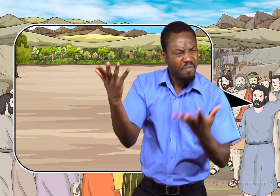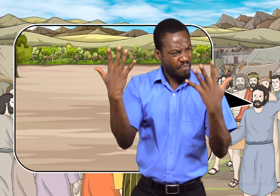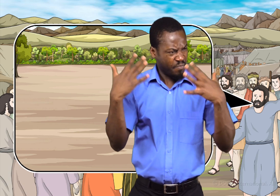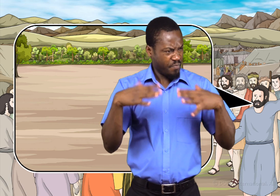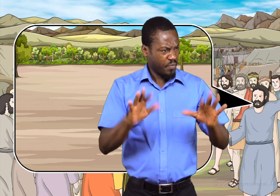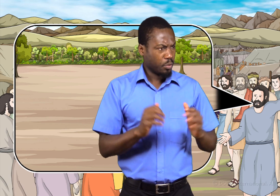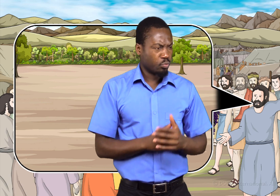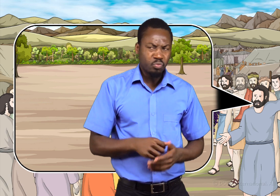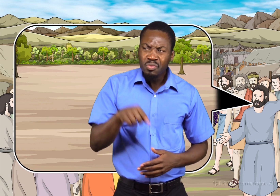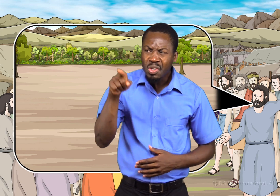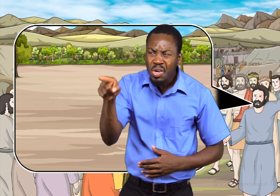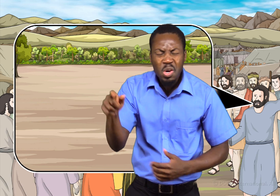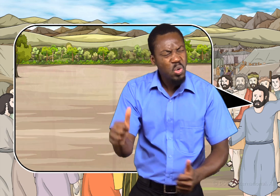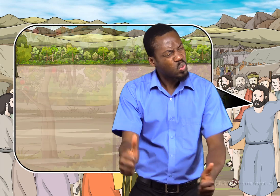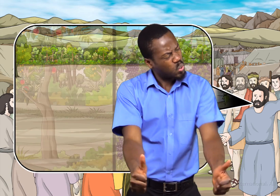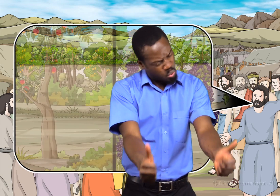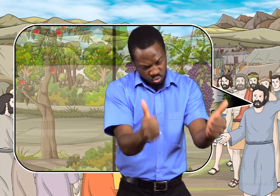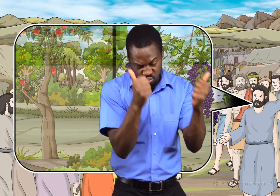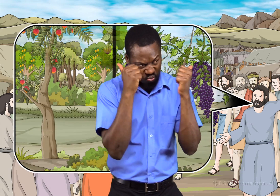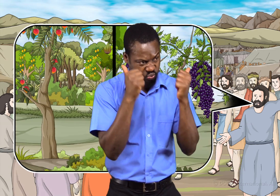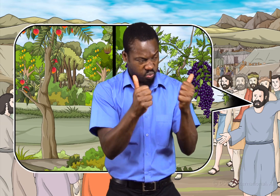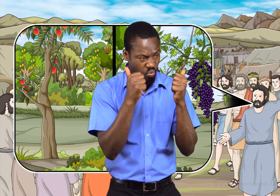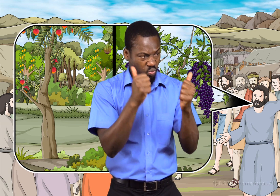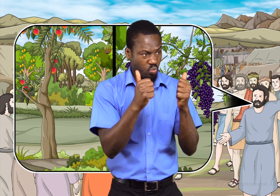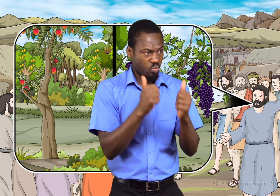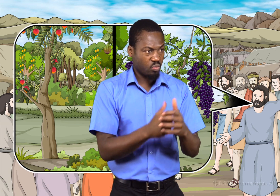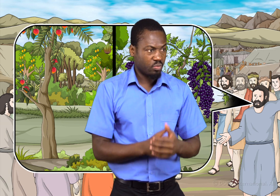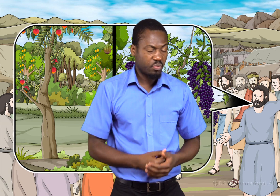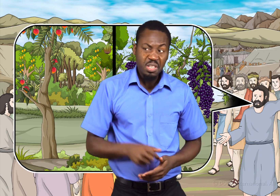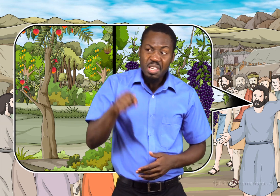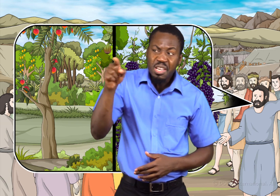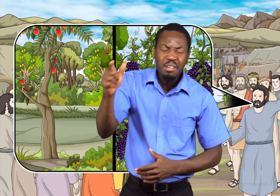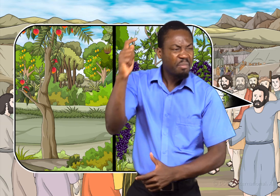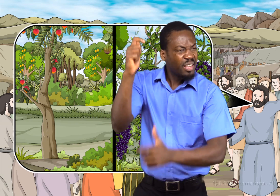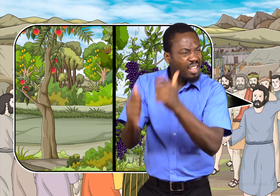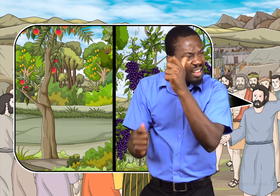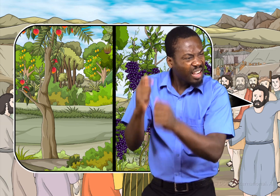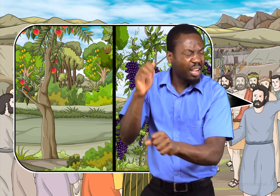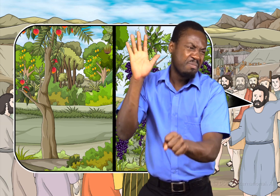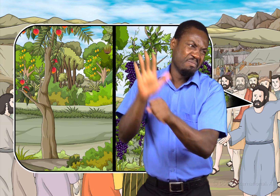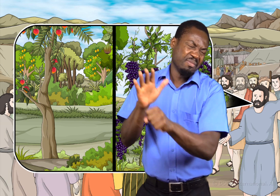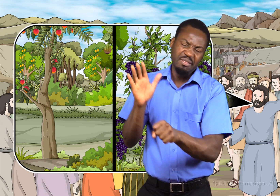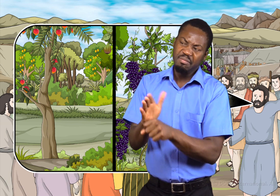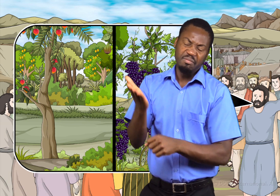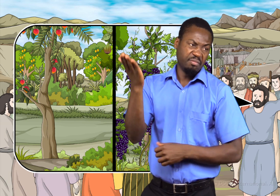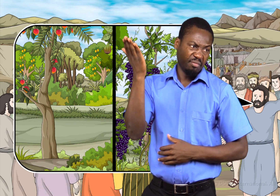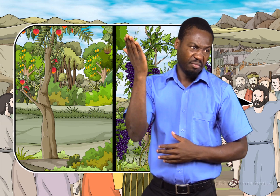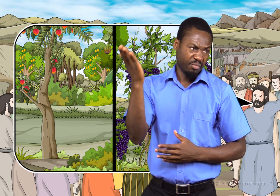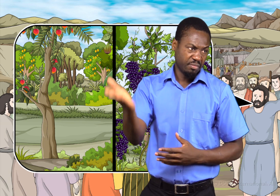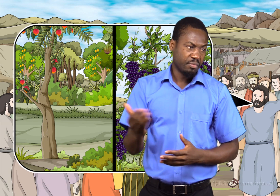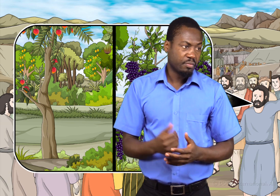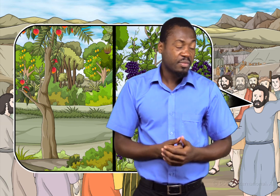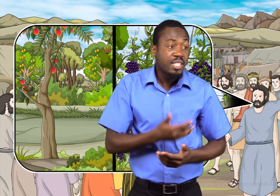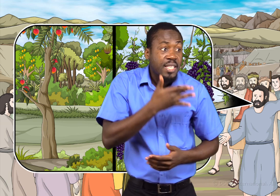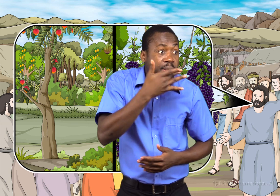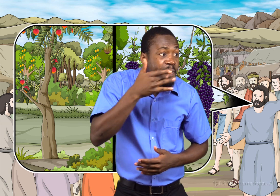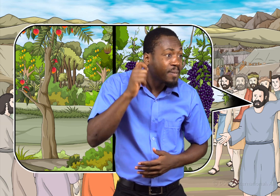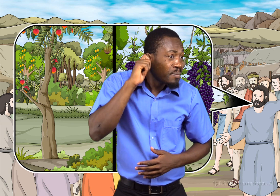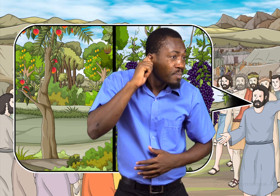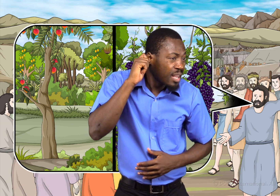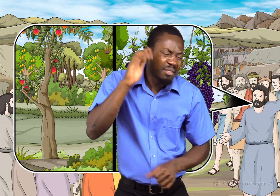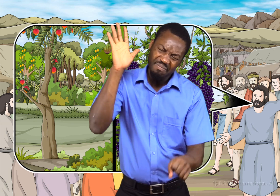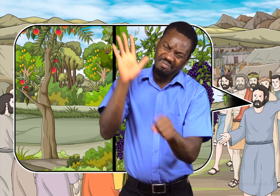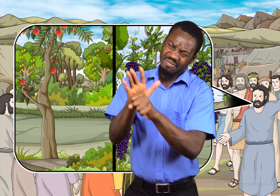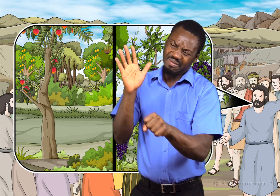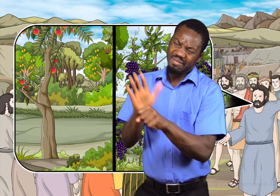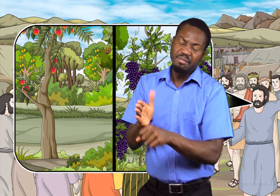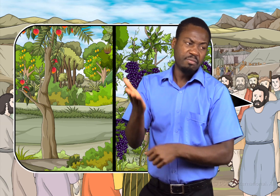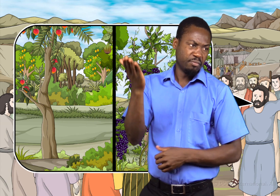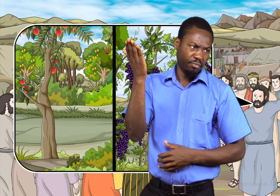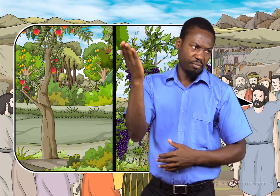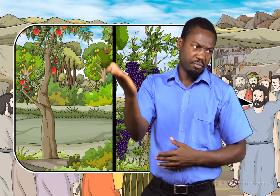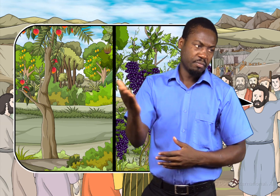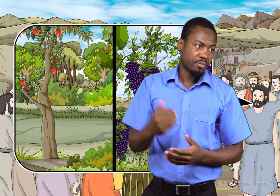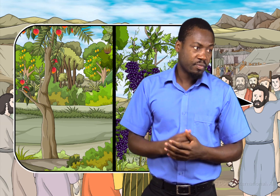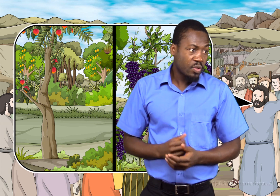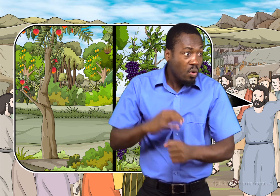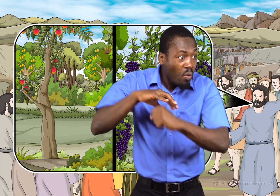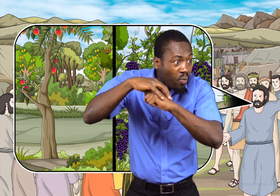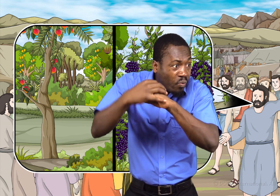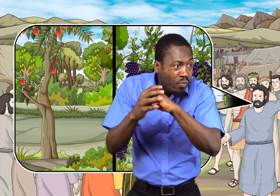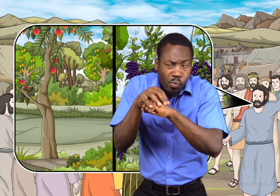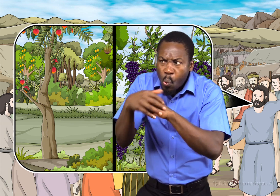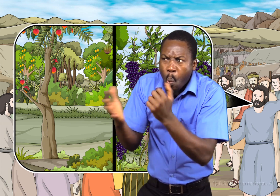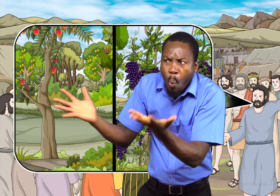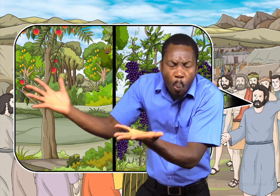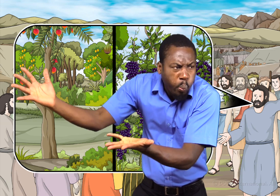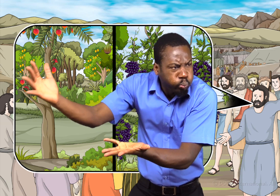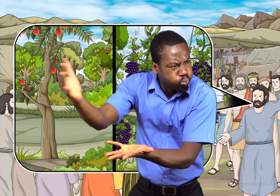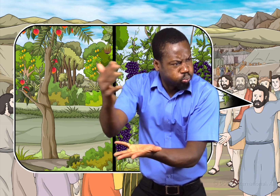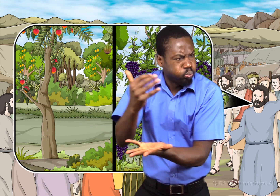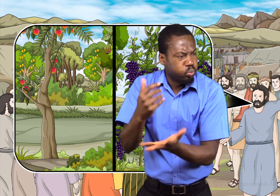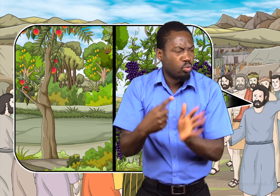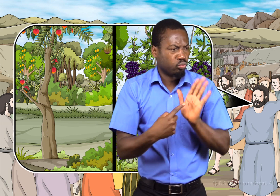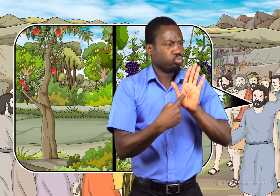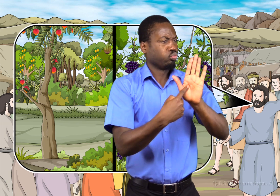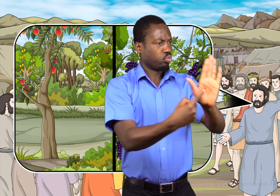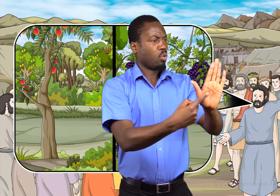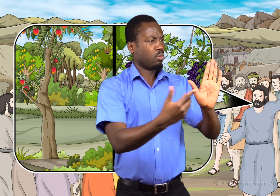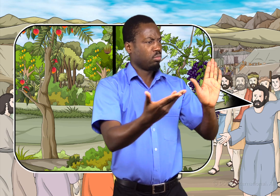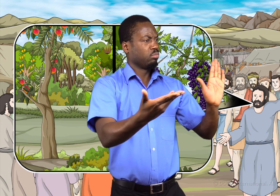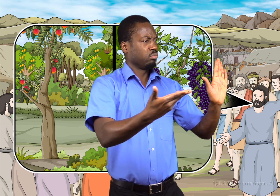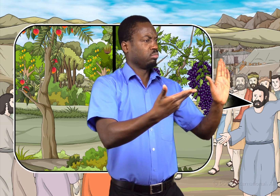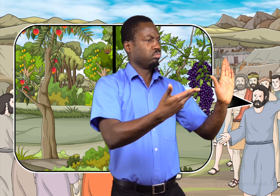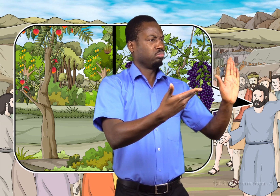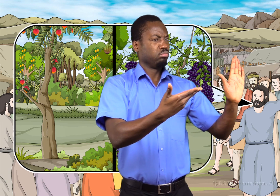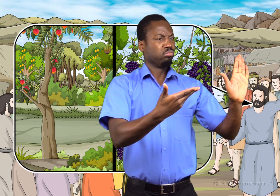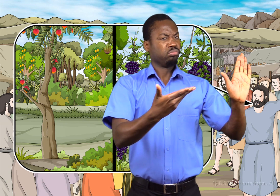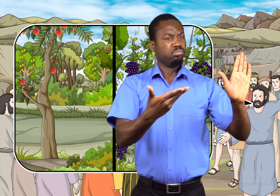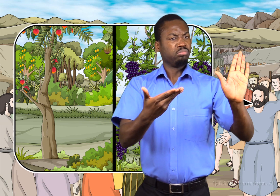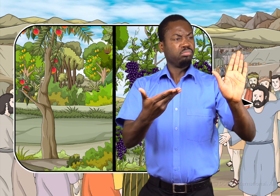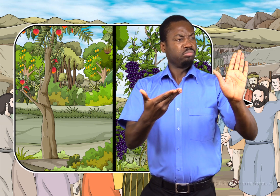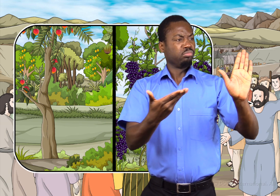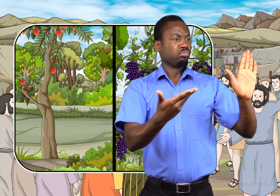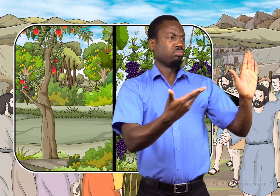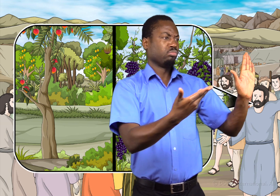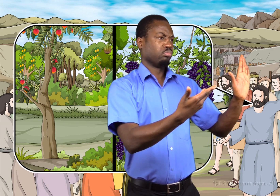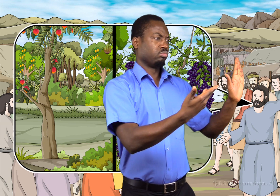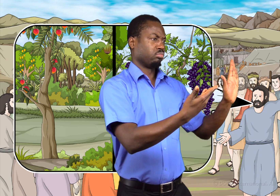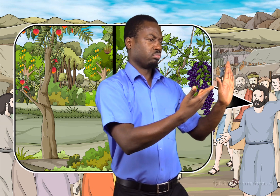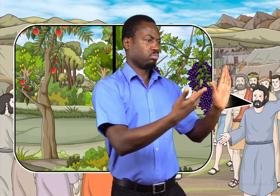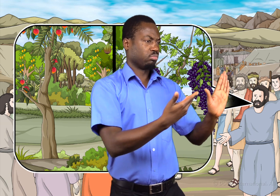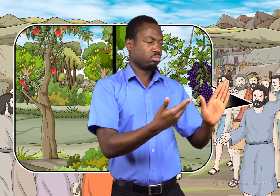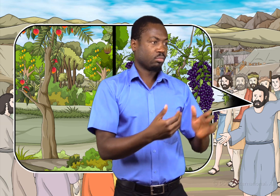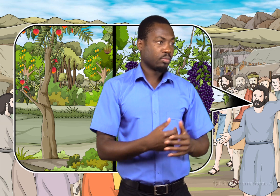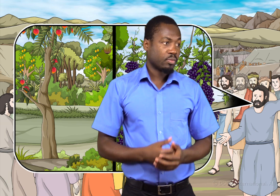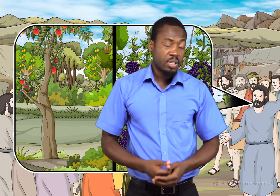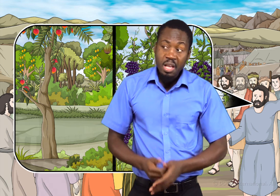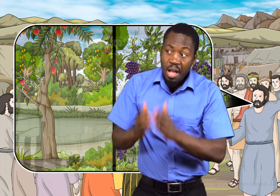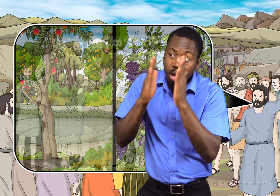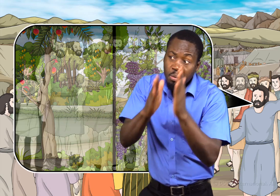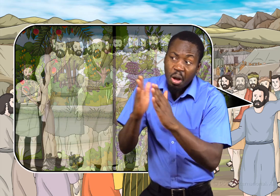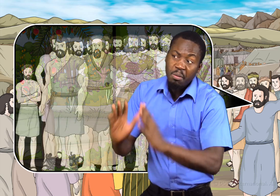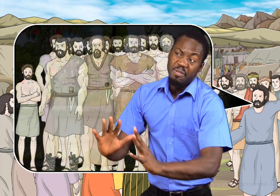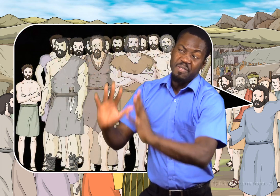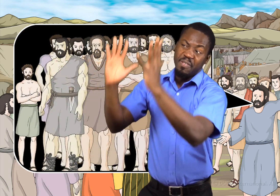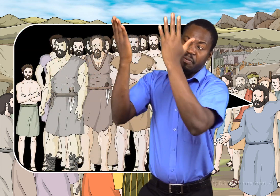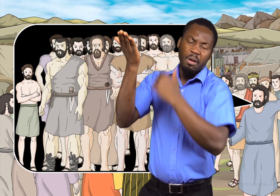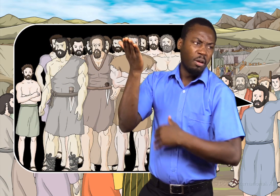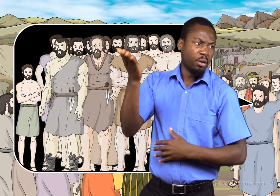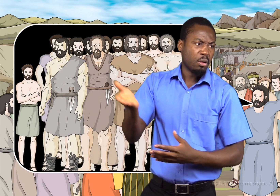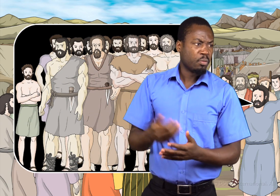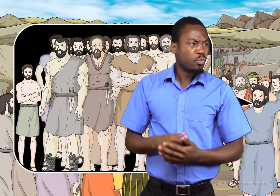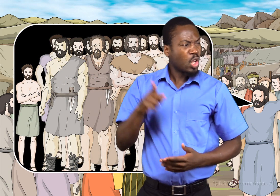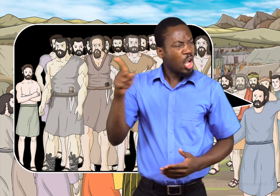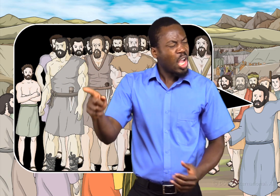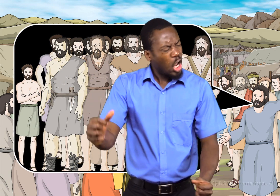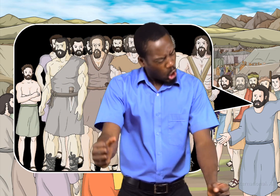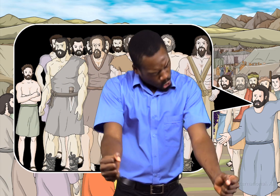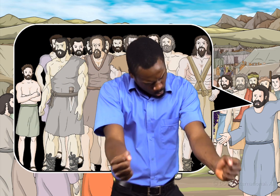Here is some of its fruit!